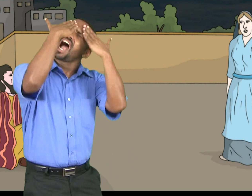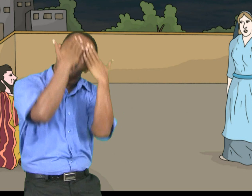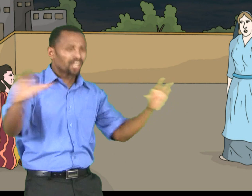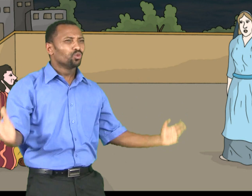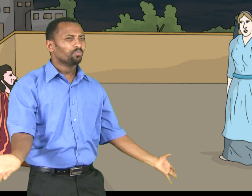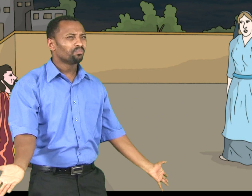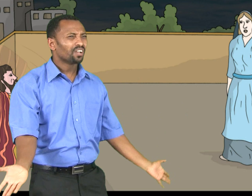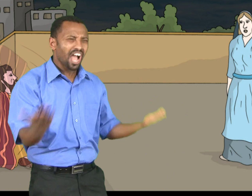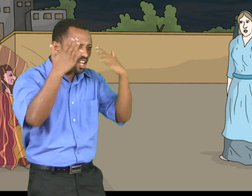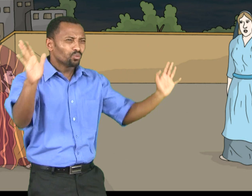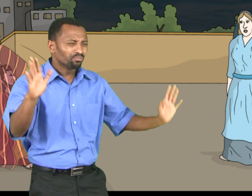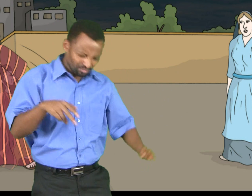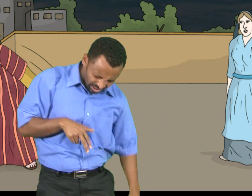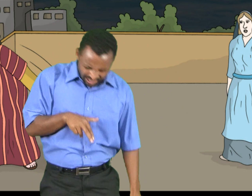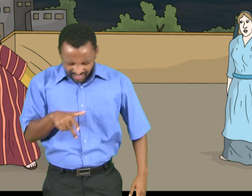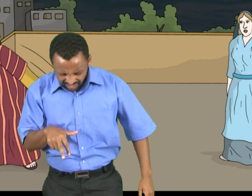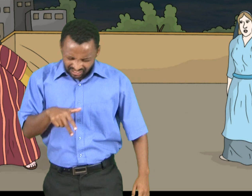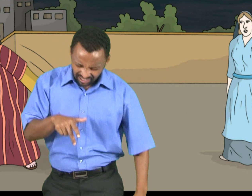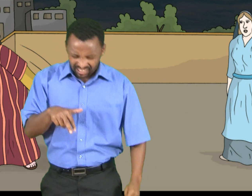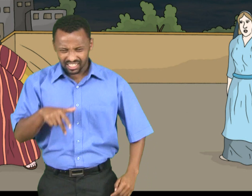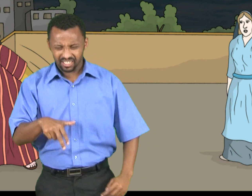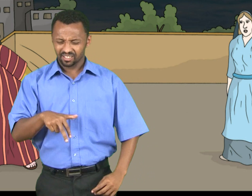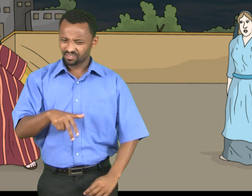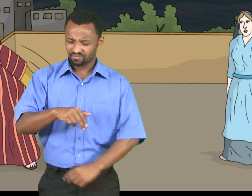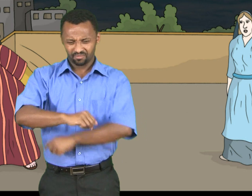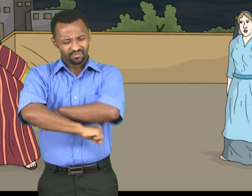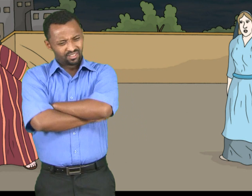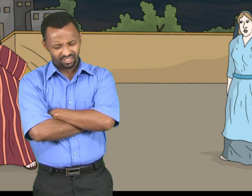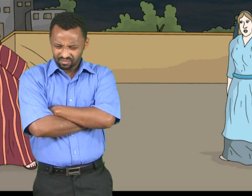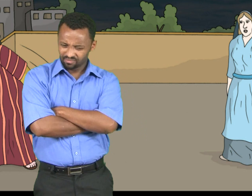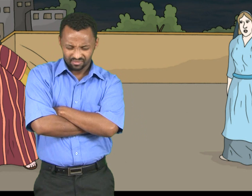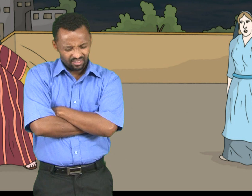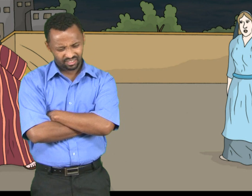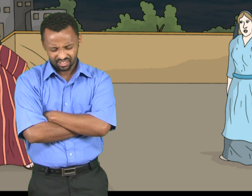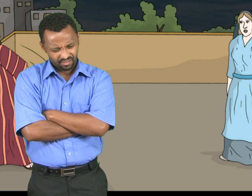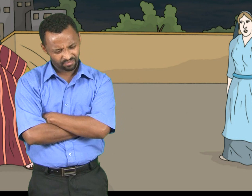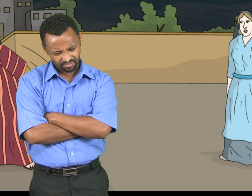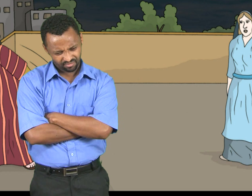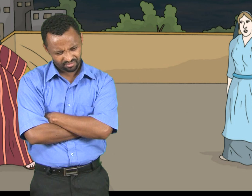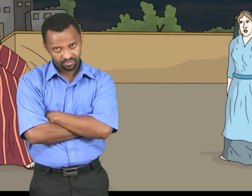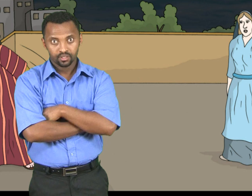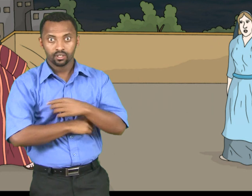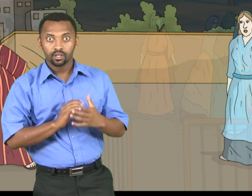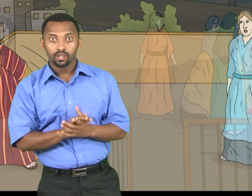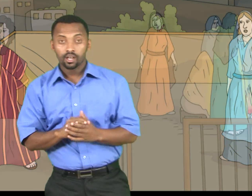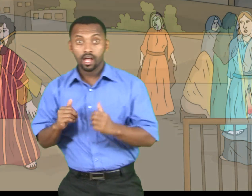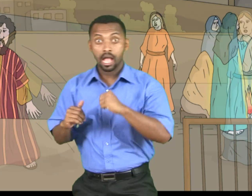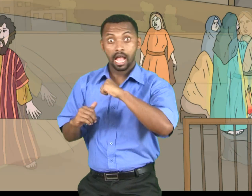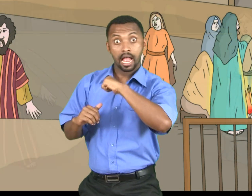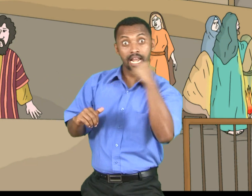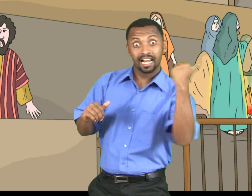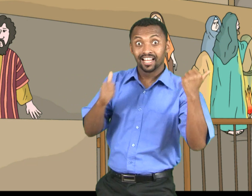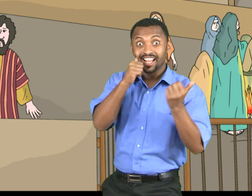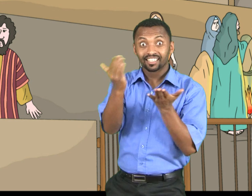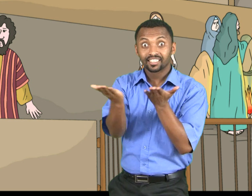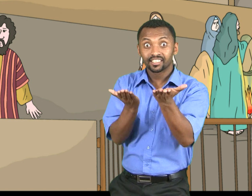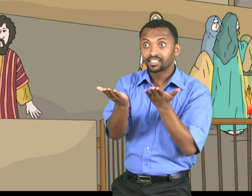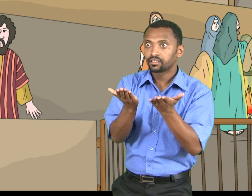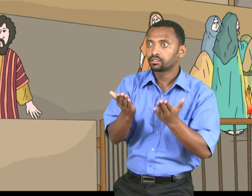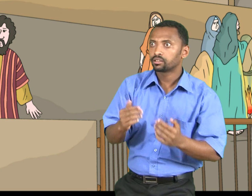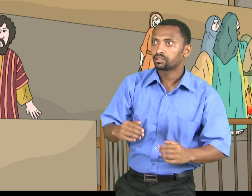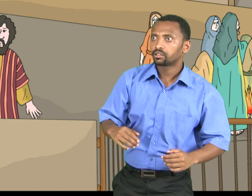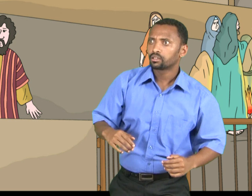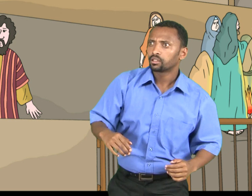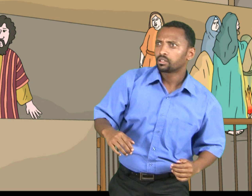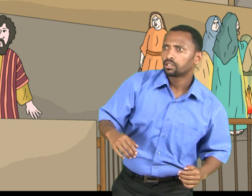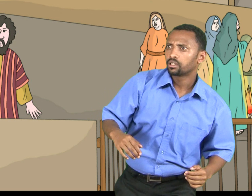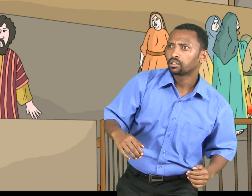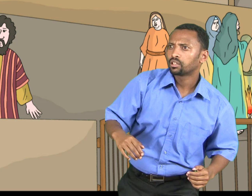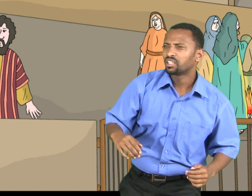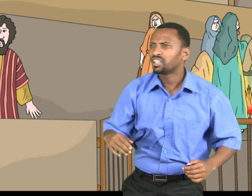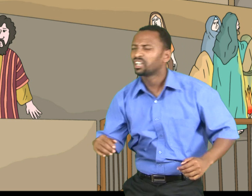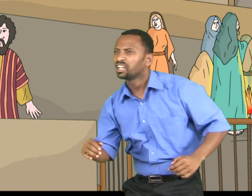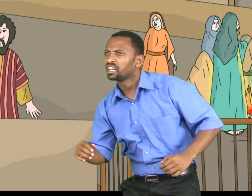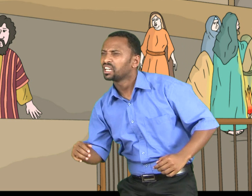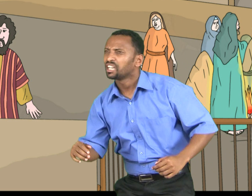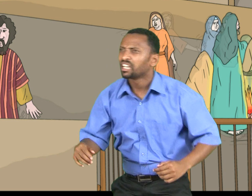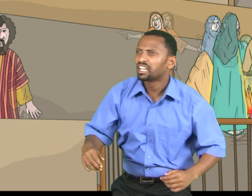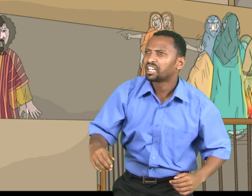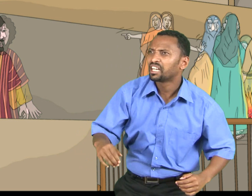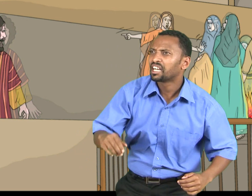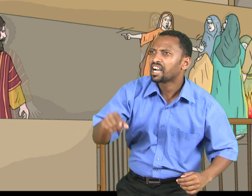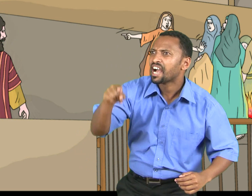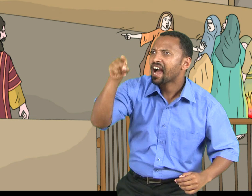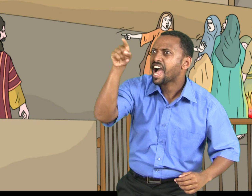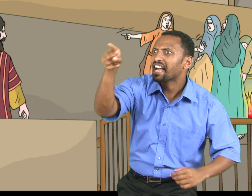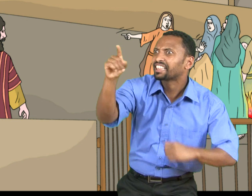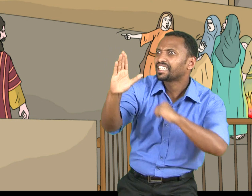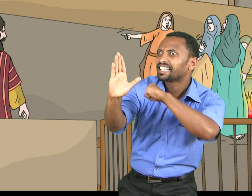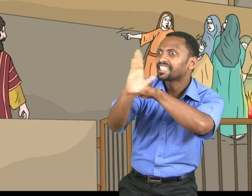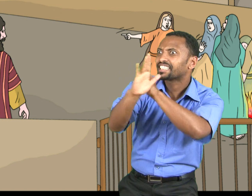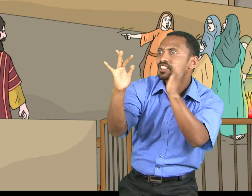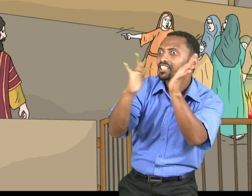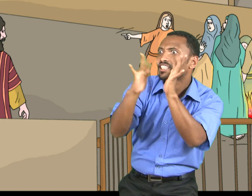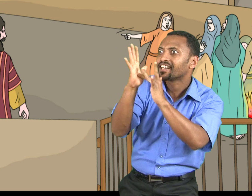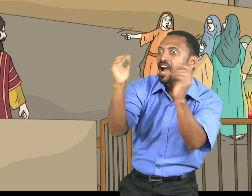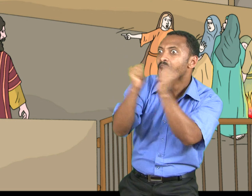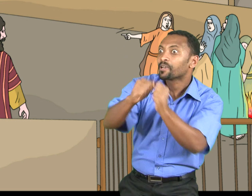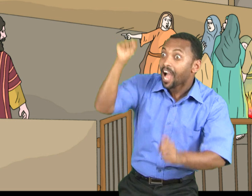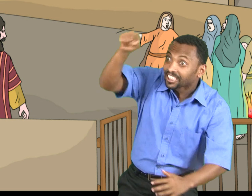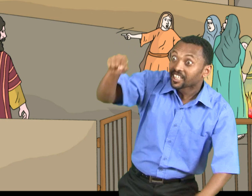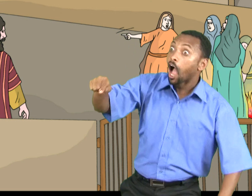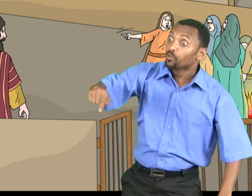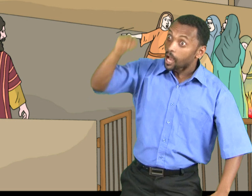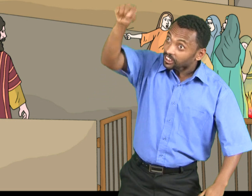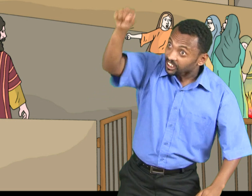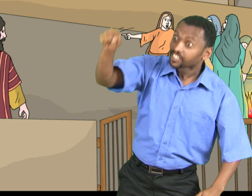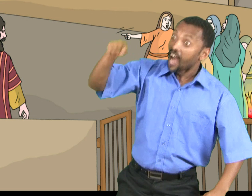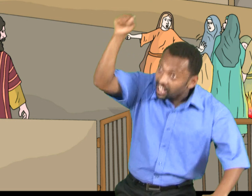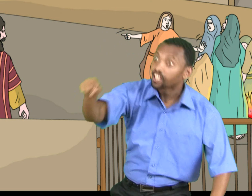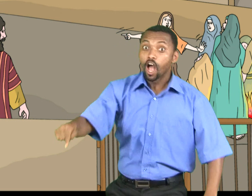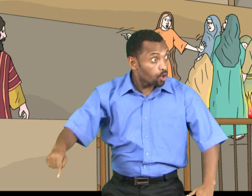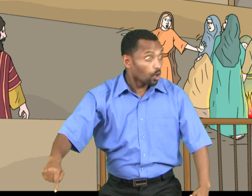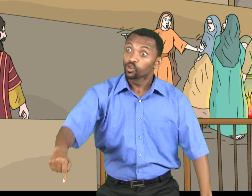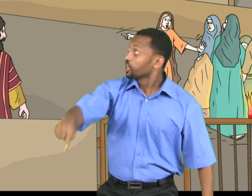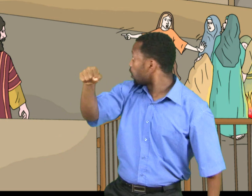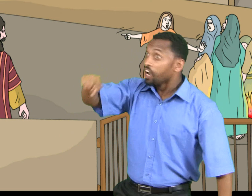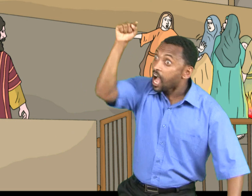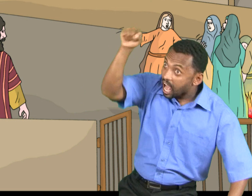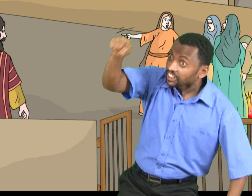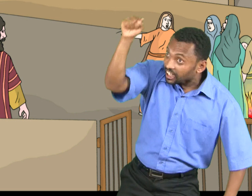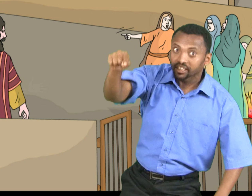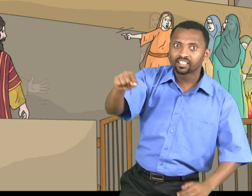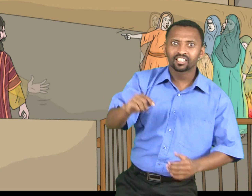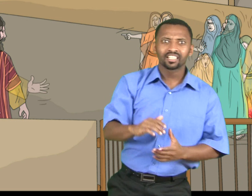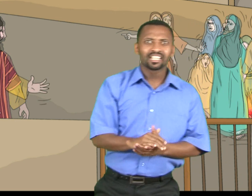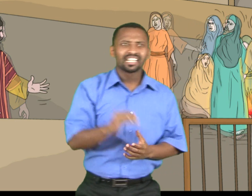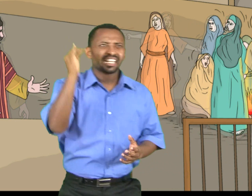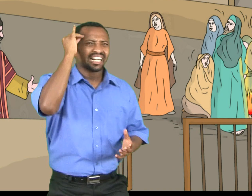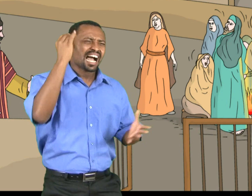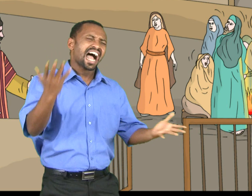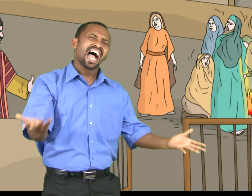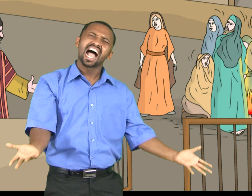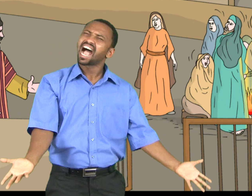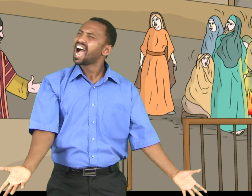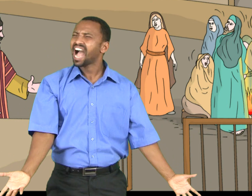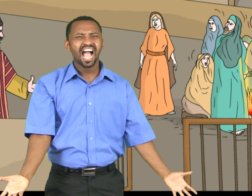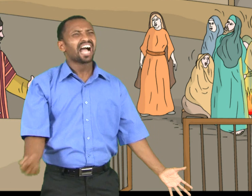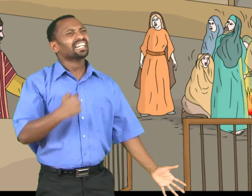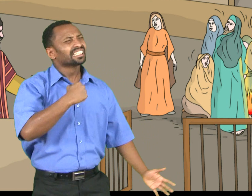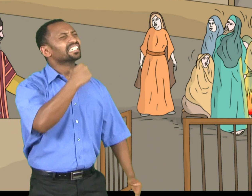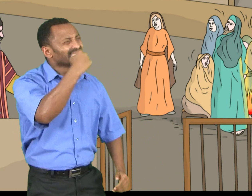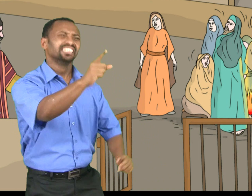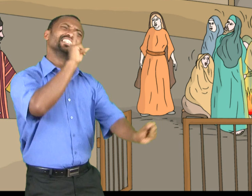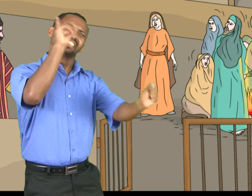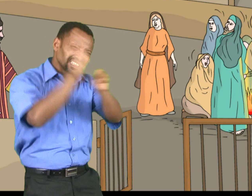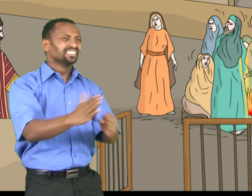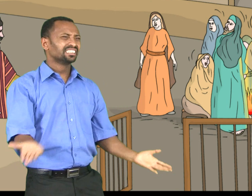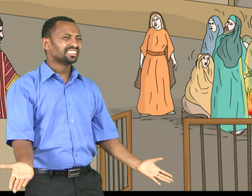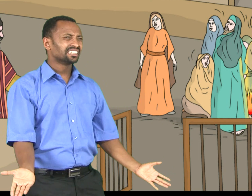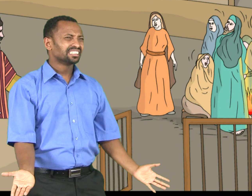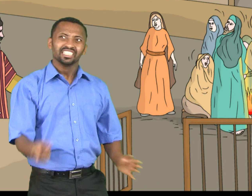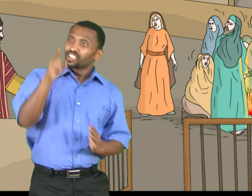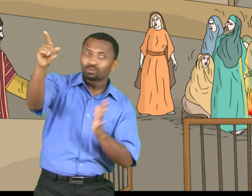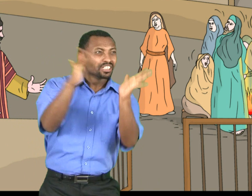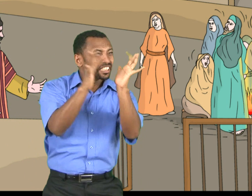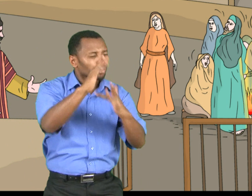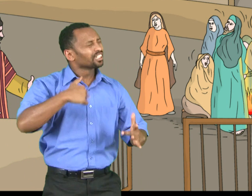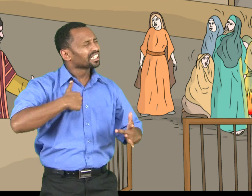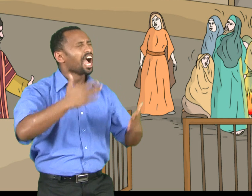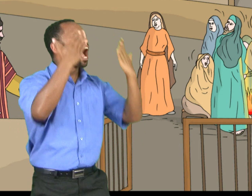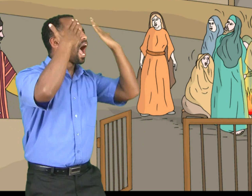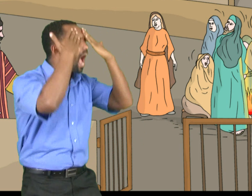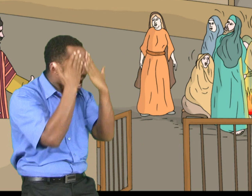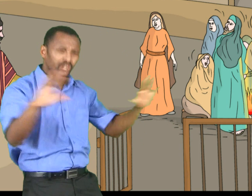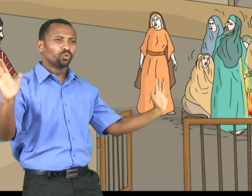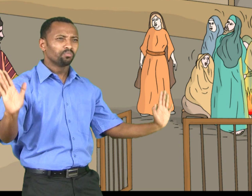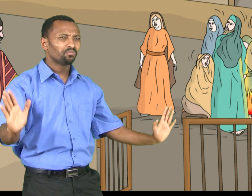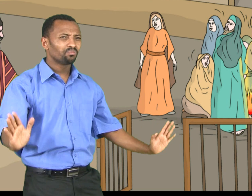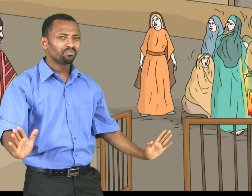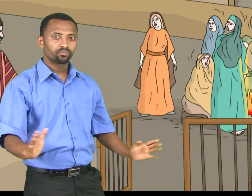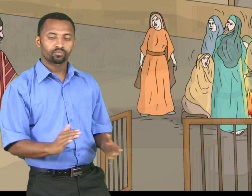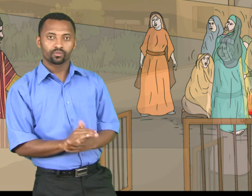When Peter had gone out to the gateway, another servant girl saw him and said to the people there, “This man was with Jesus of Nazareth.”